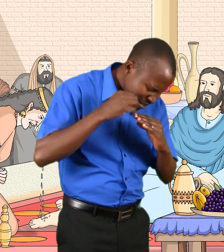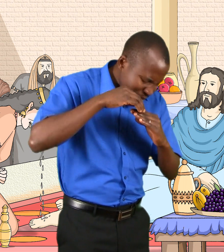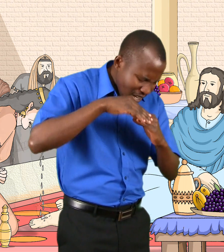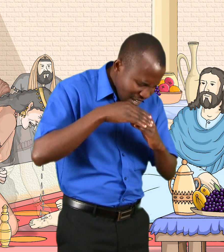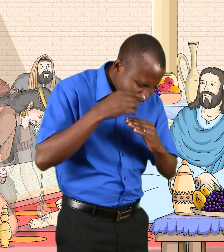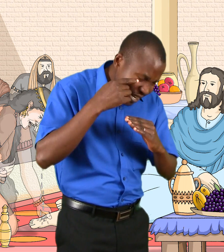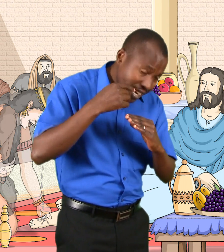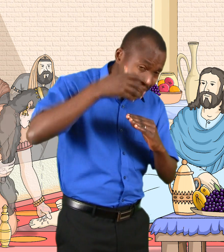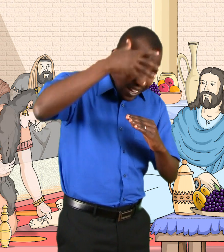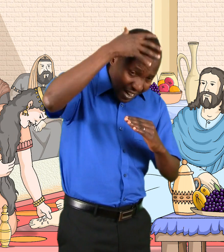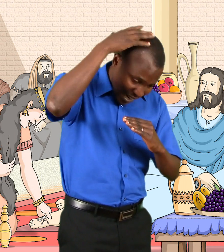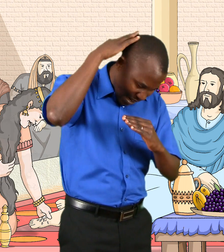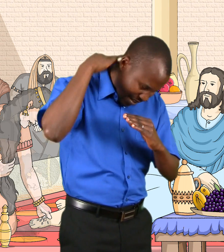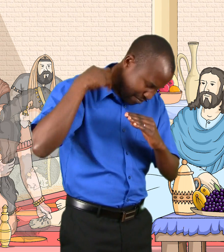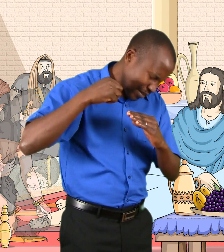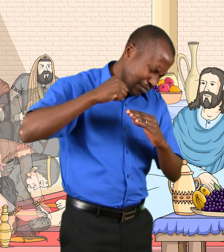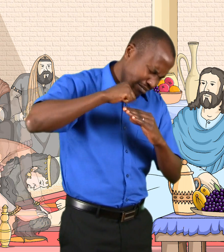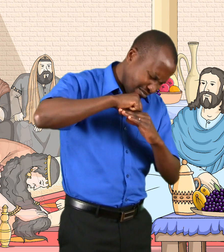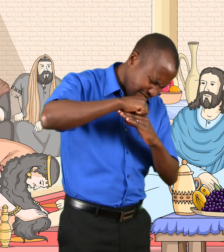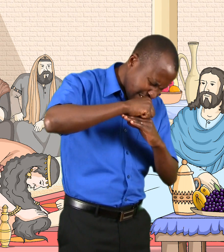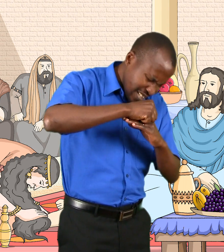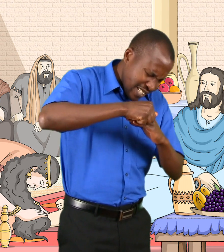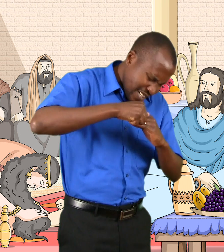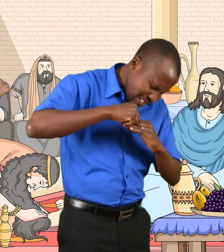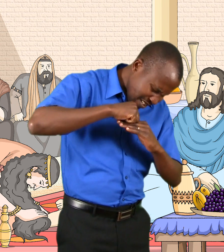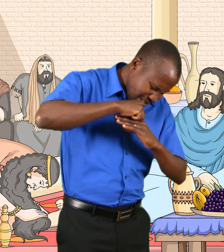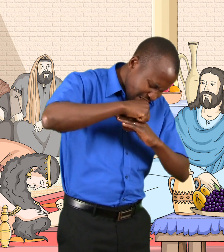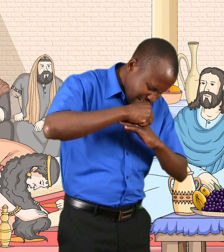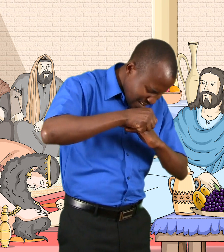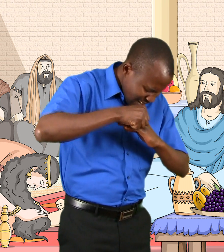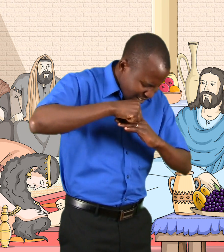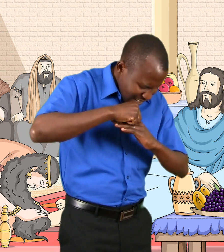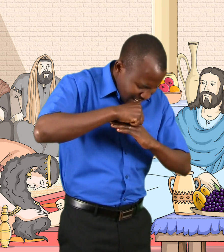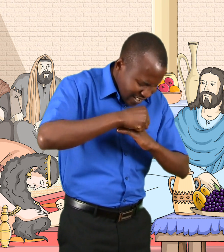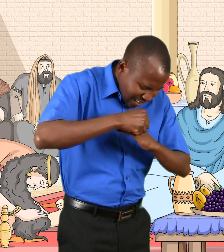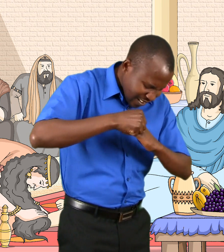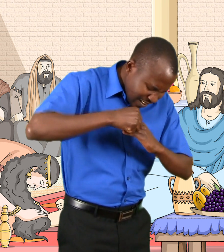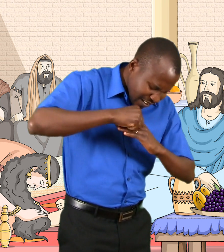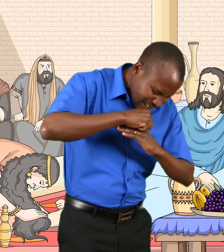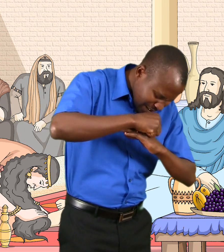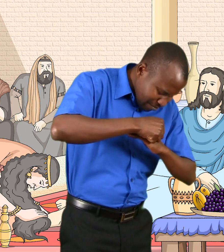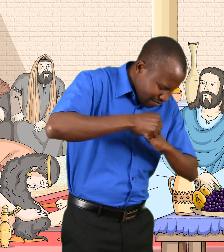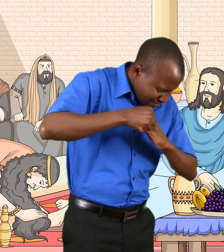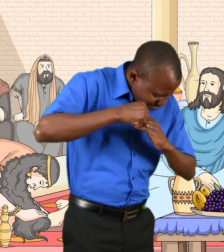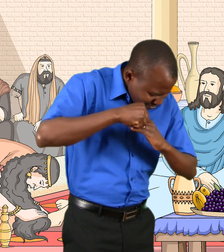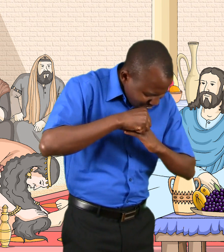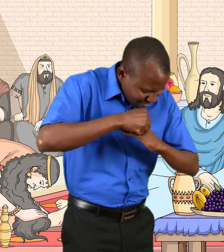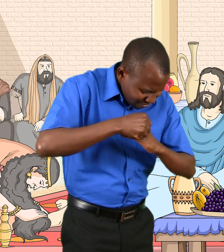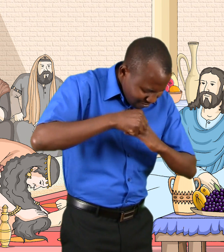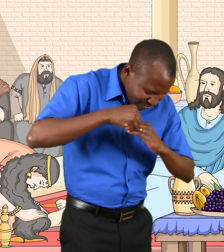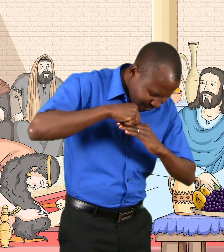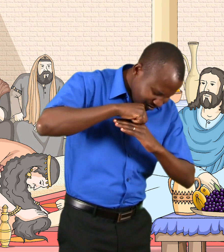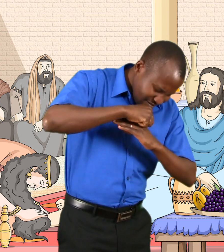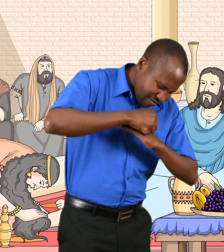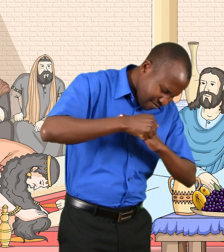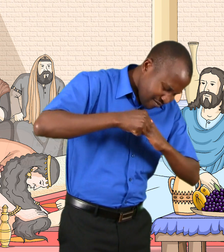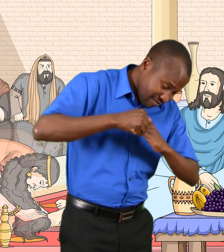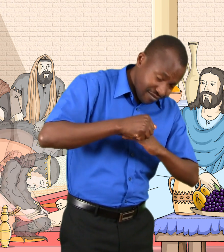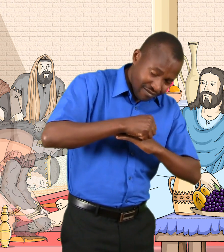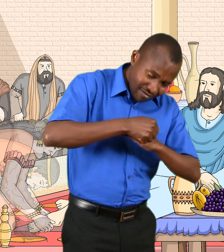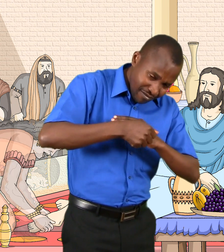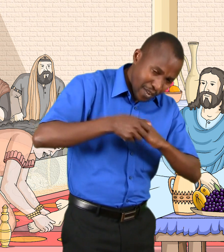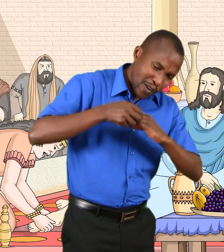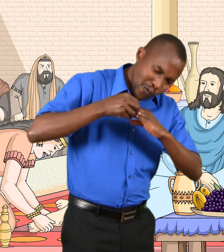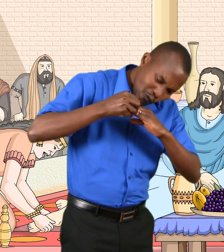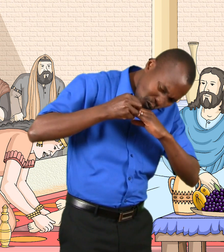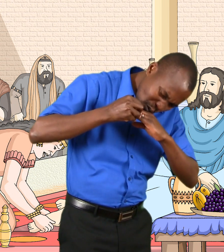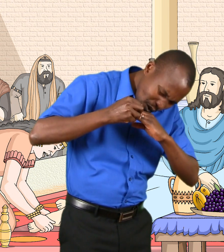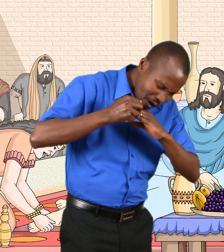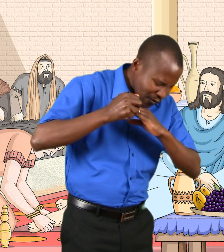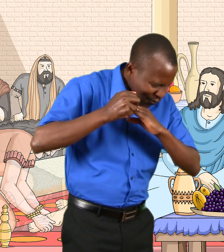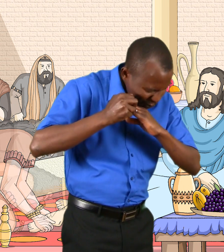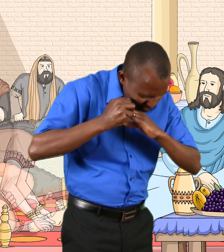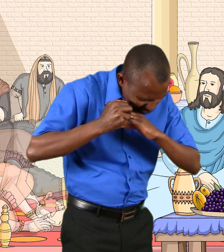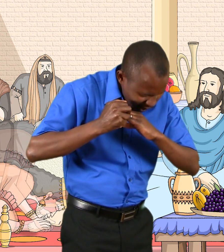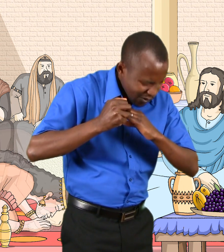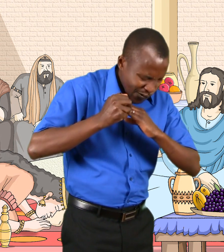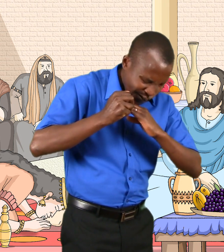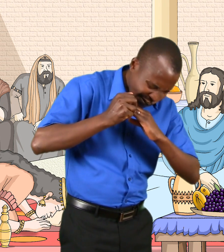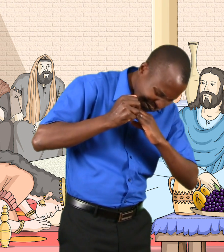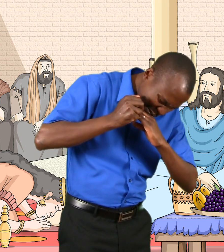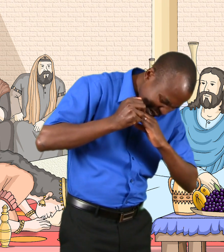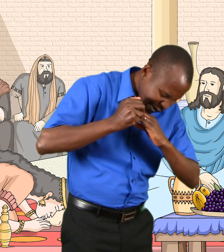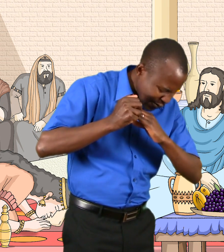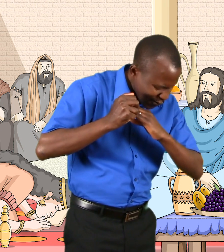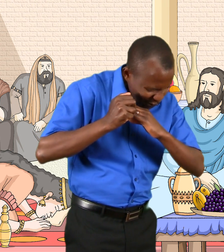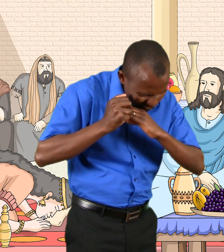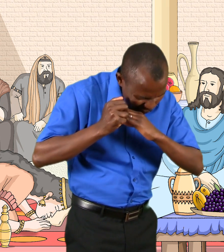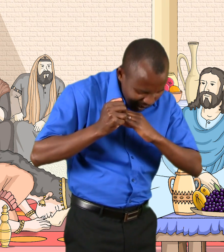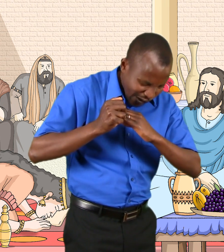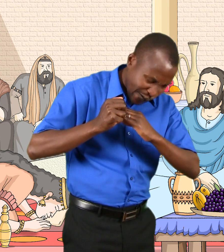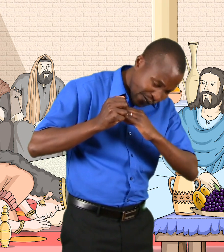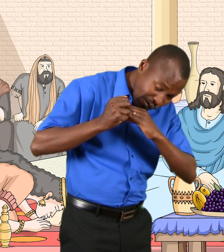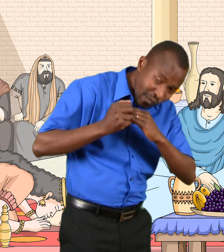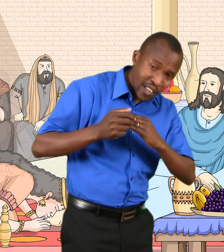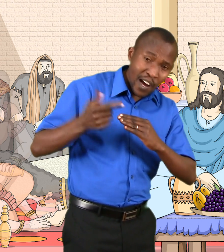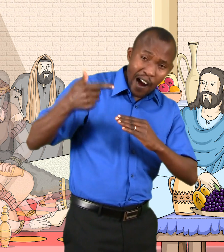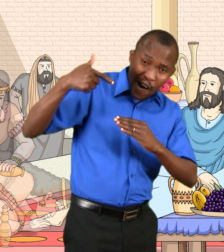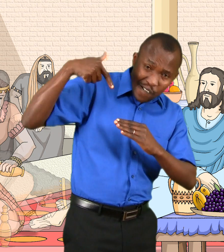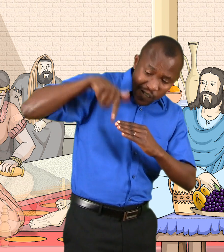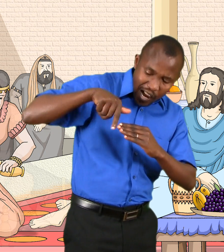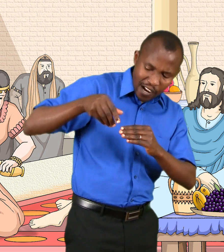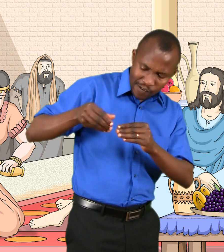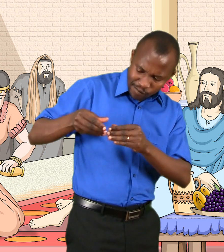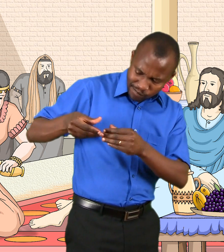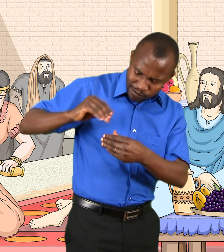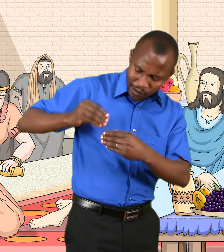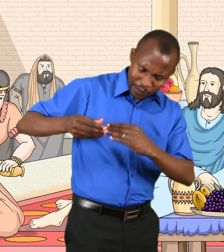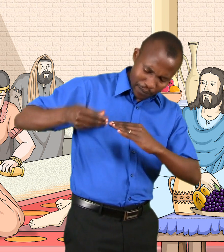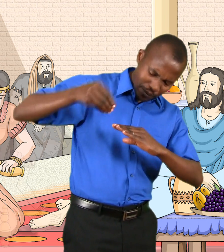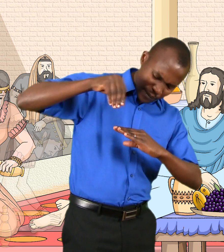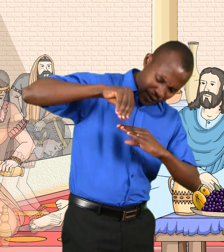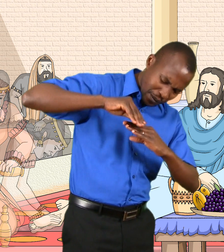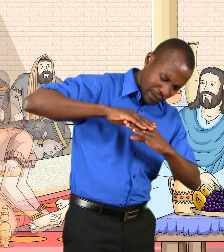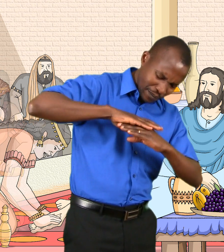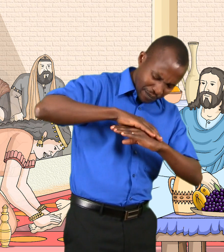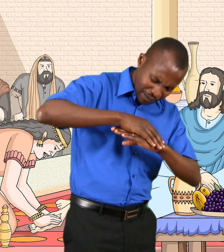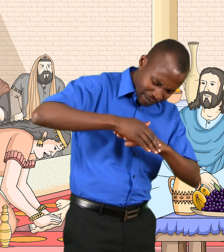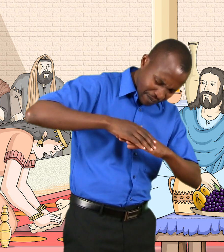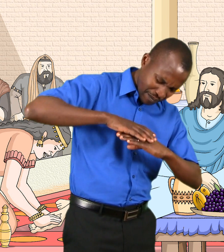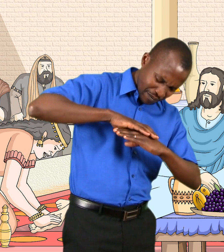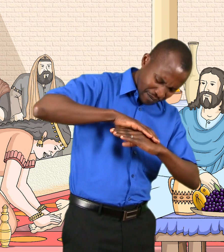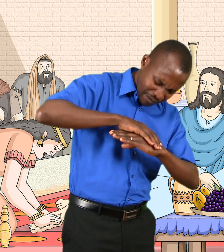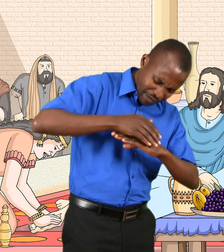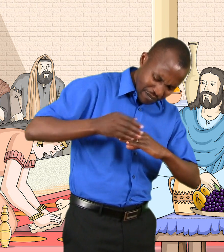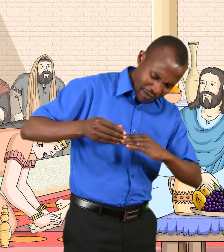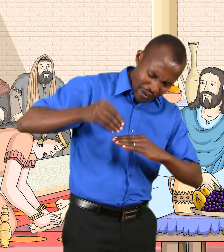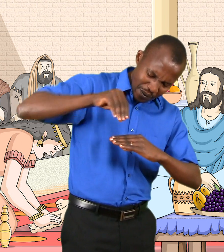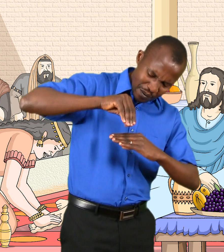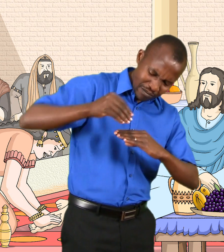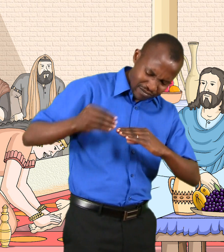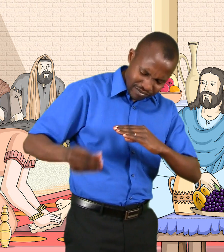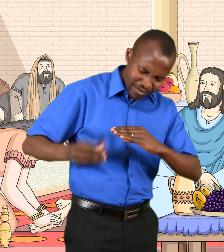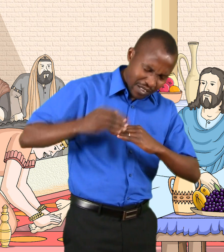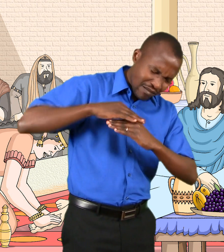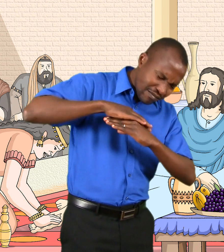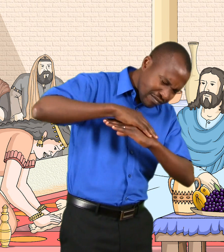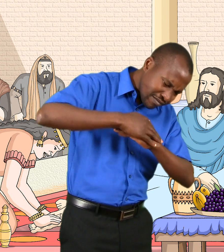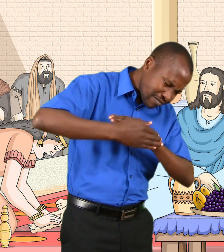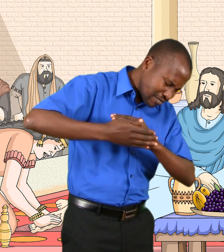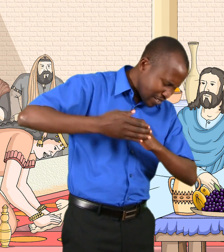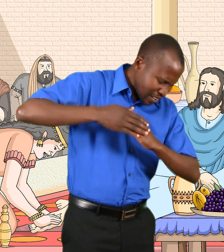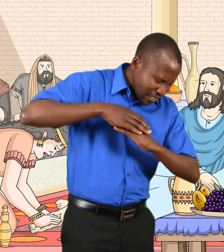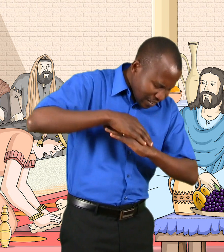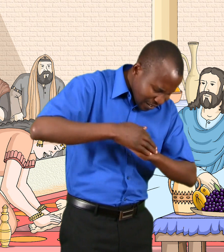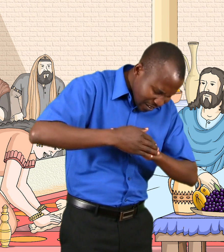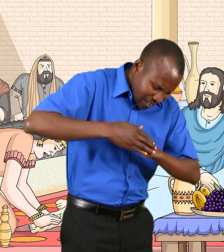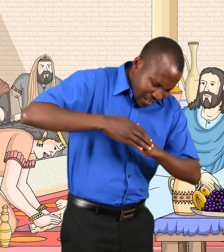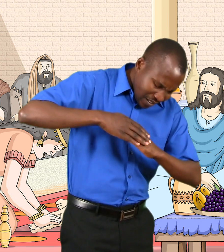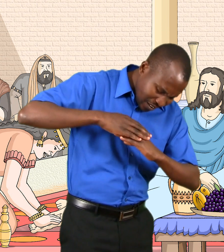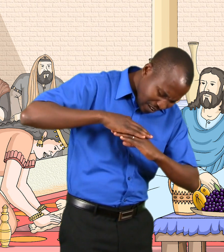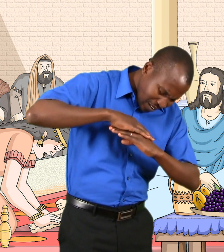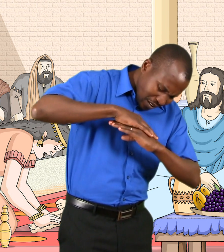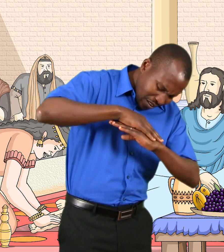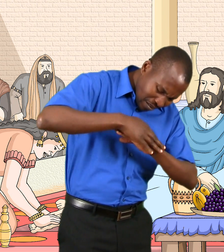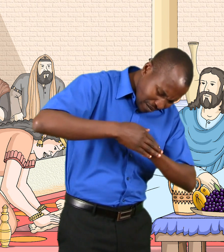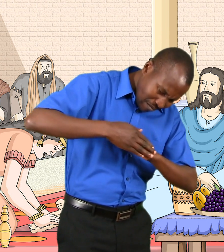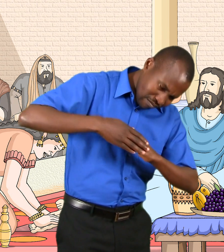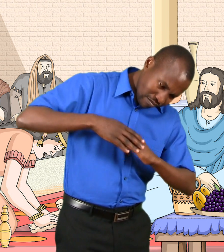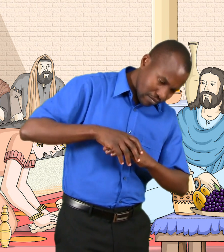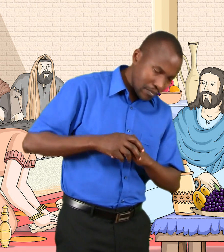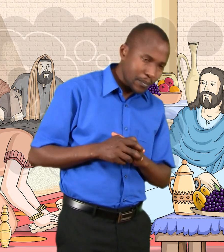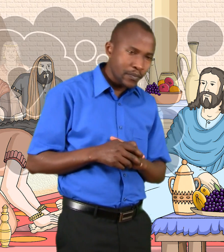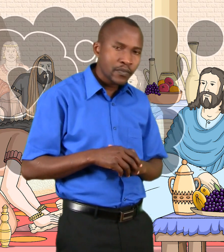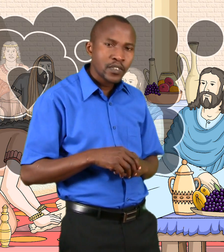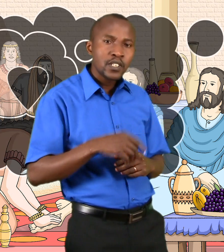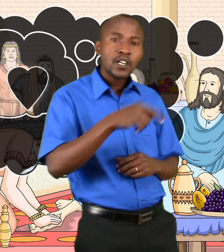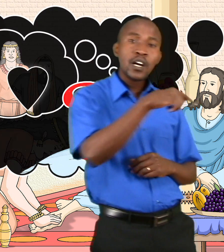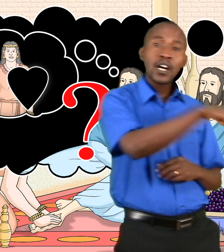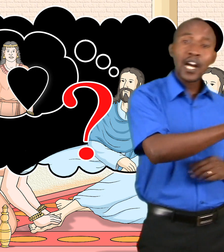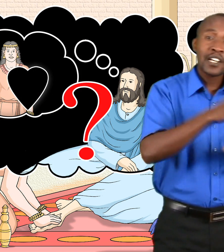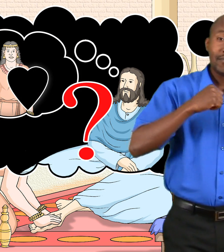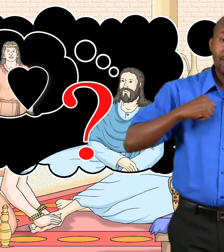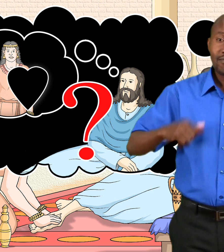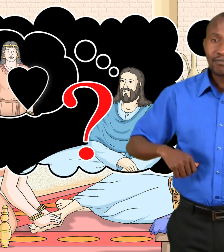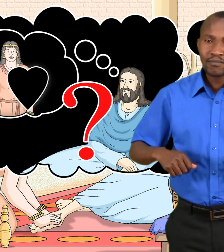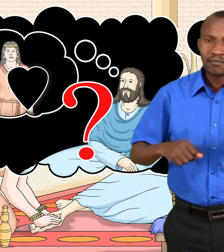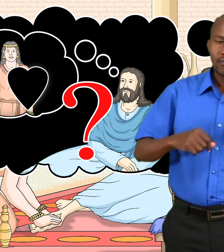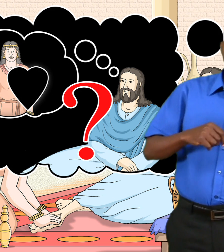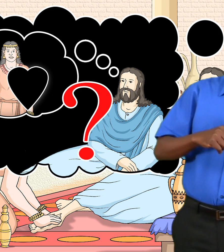Then she kissed His feet and anointed them with the perfume.